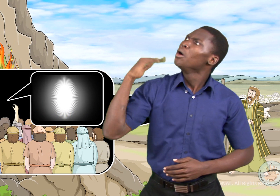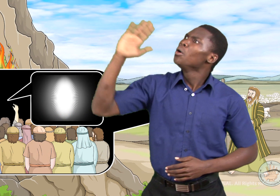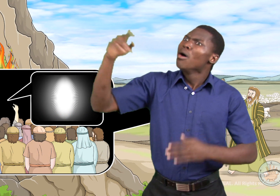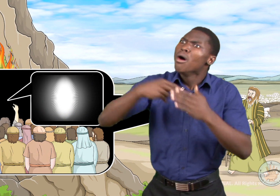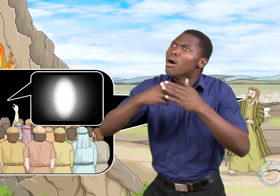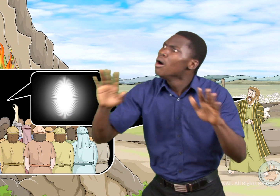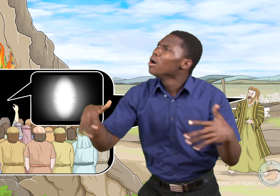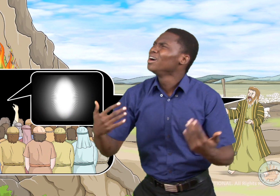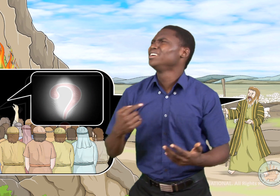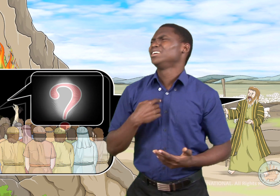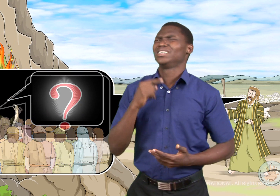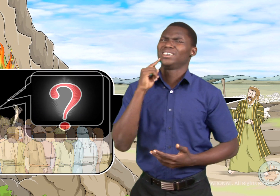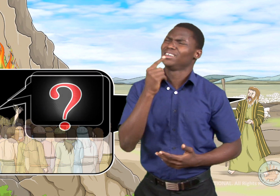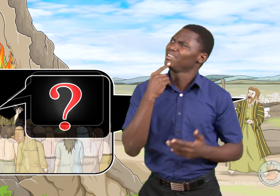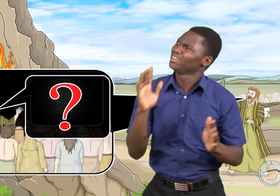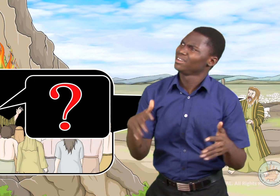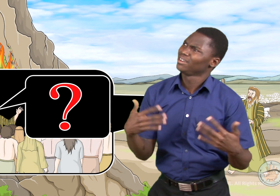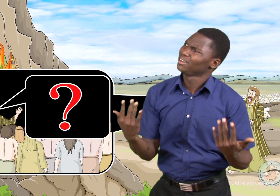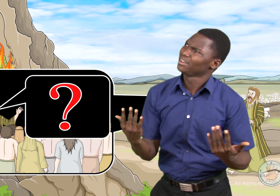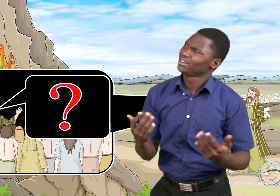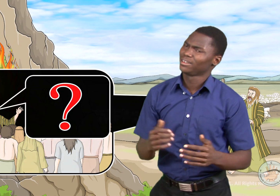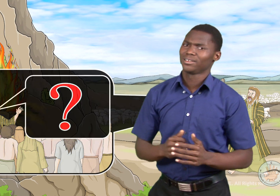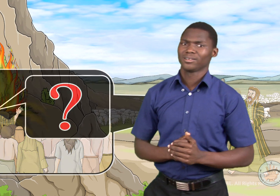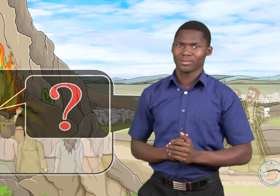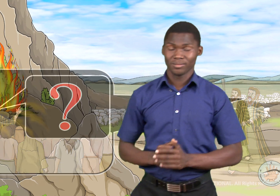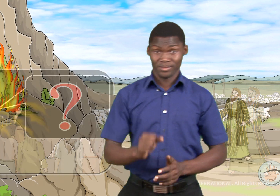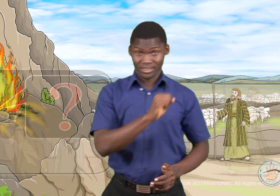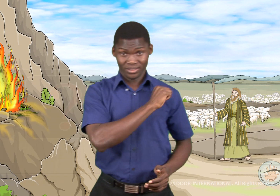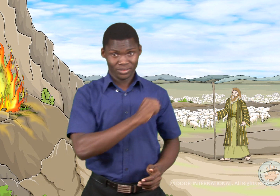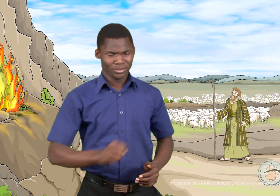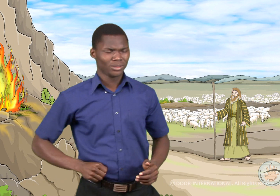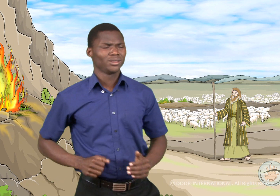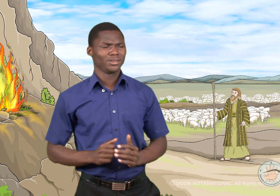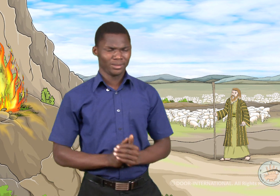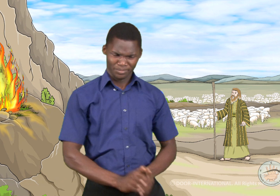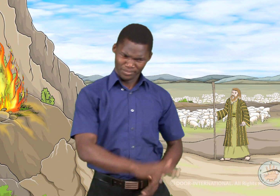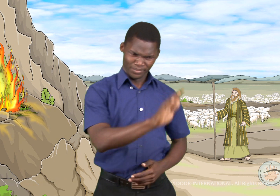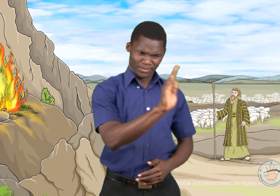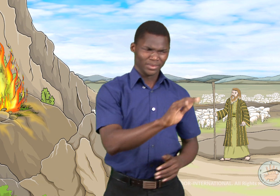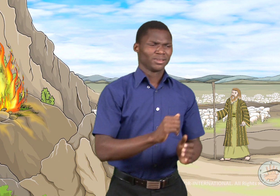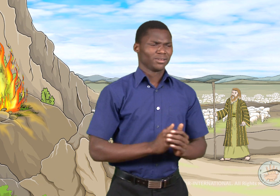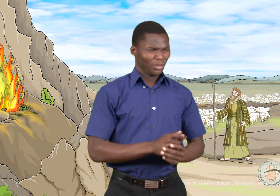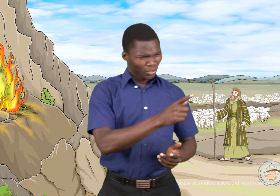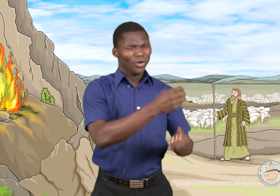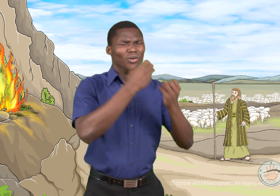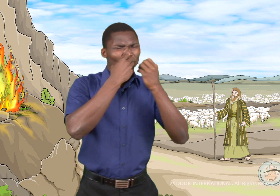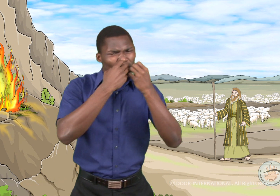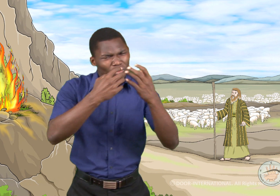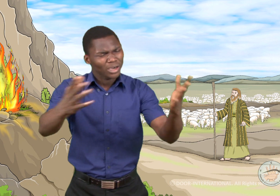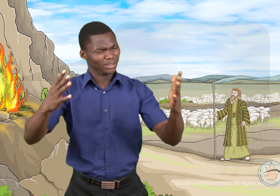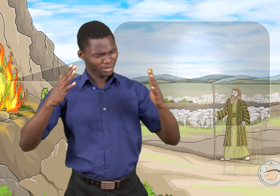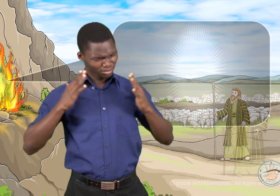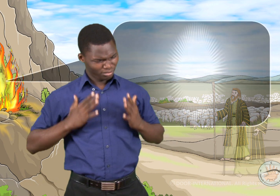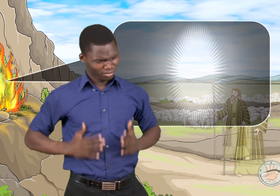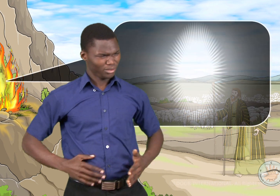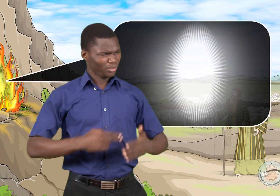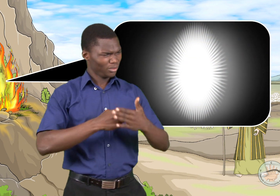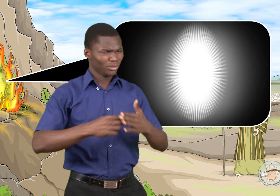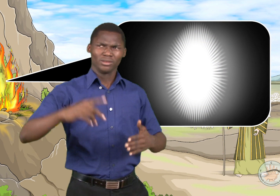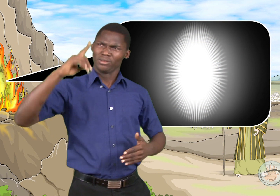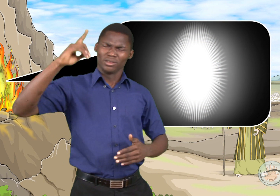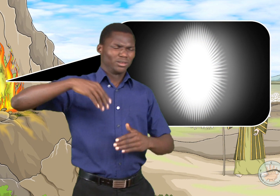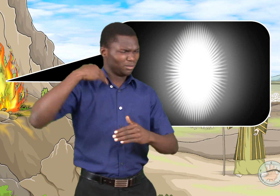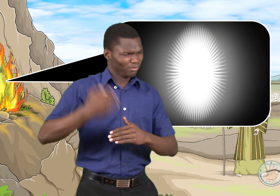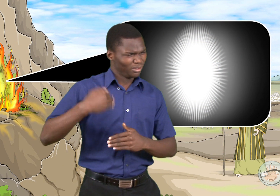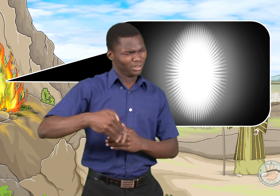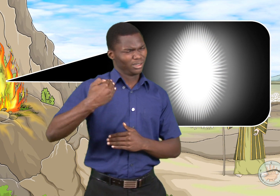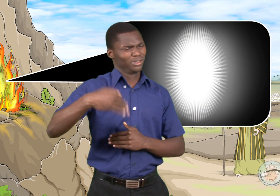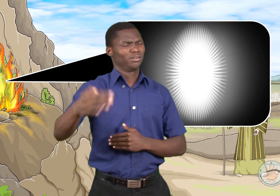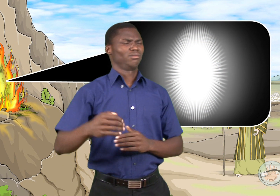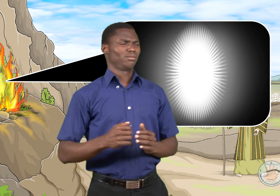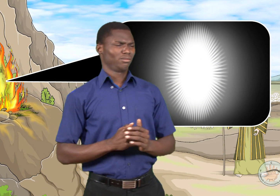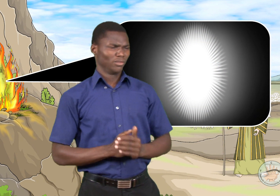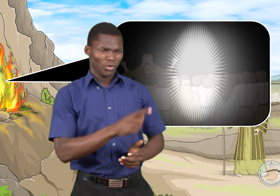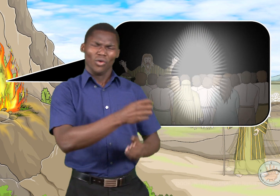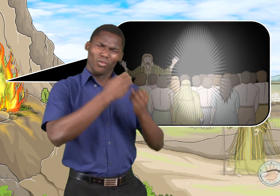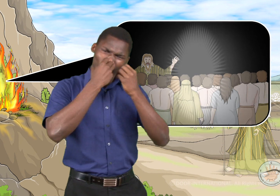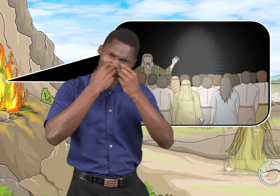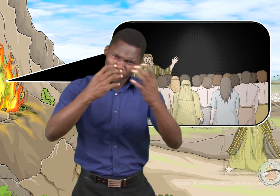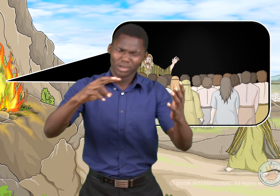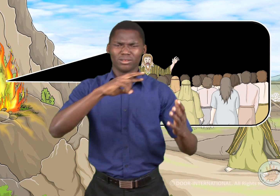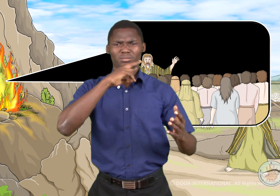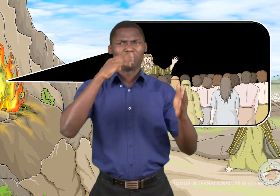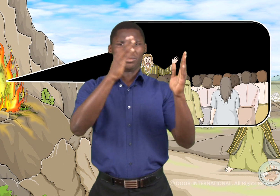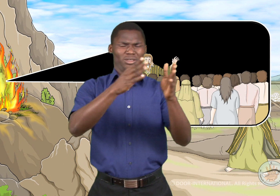What should I tell them?” God said to Moses, “I AM WHO I AM.